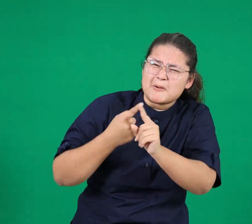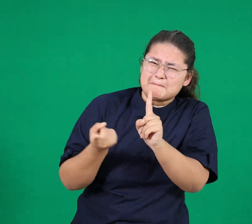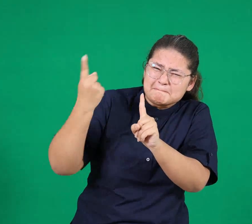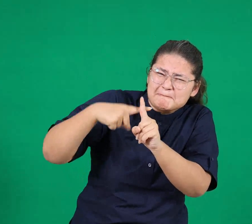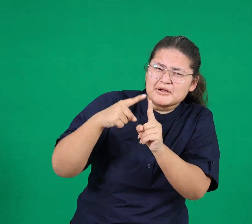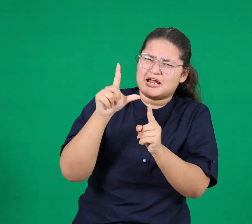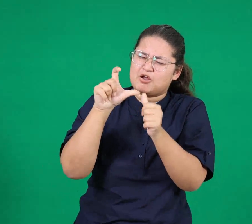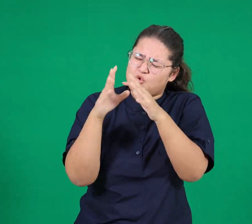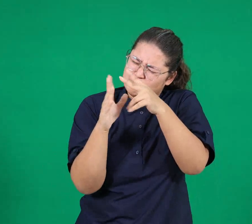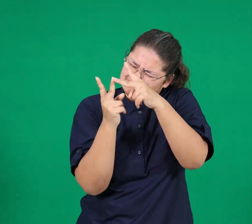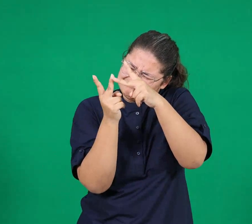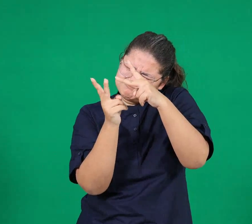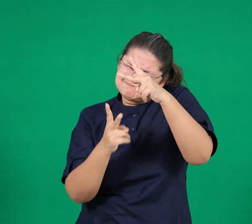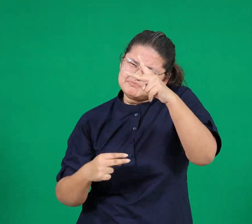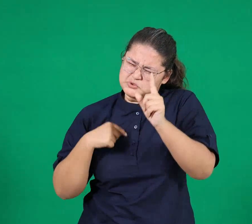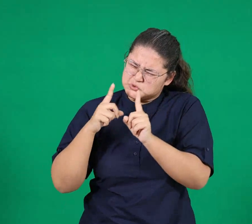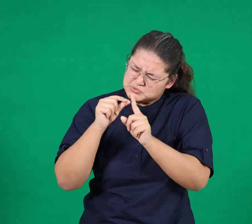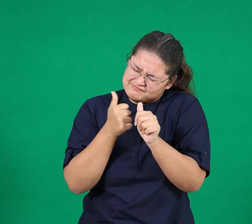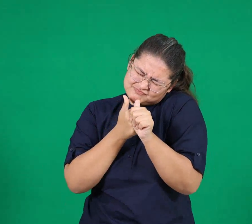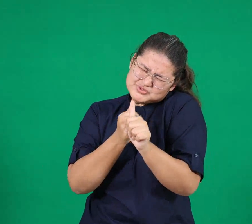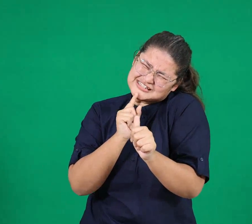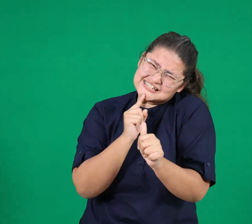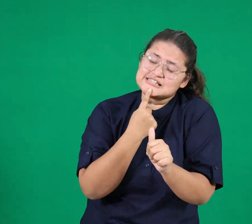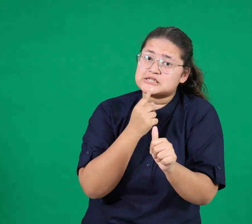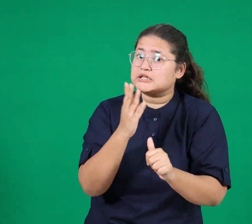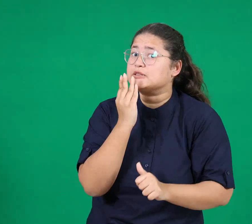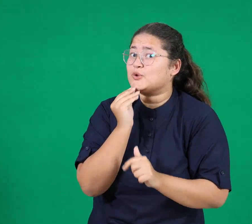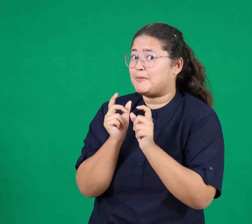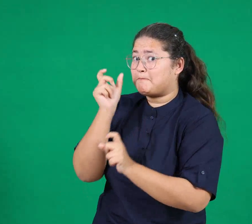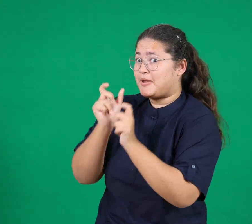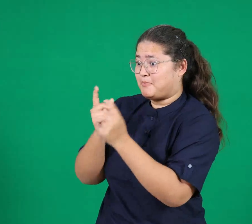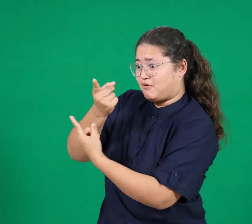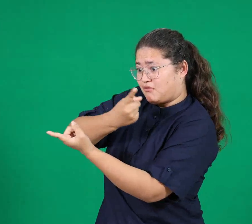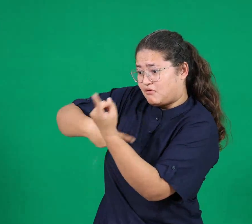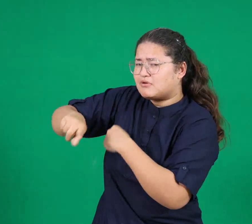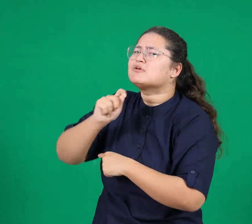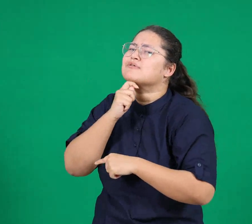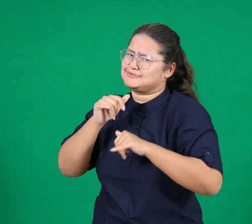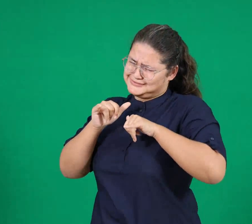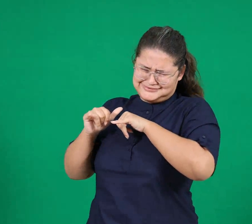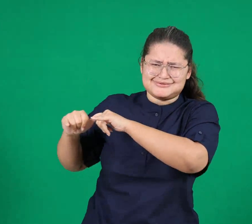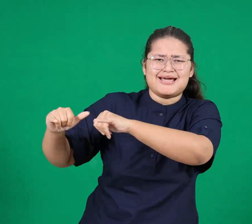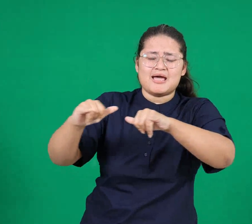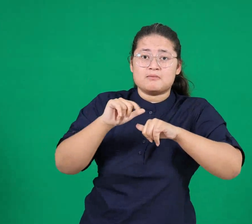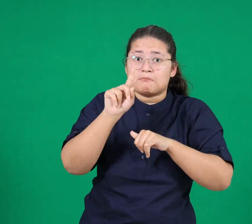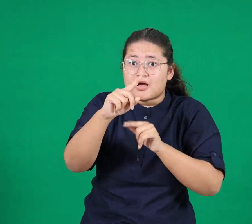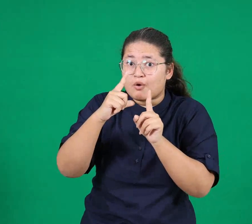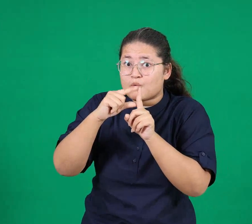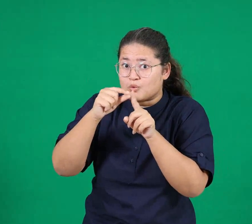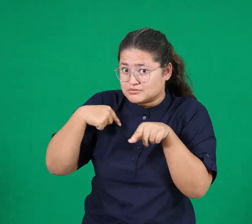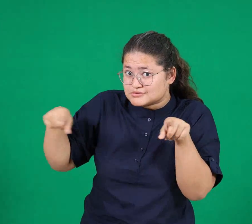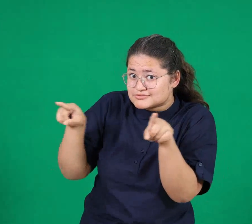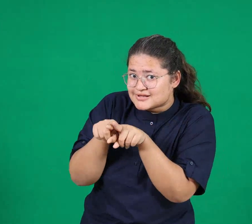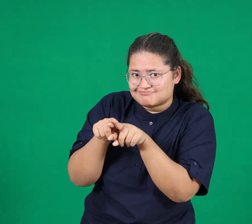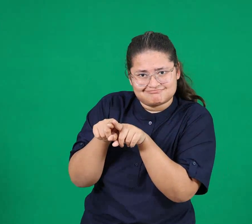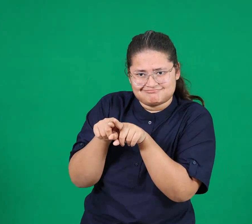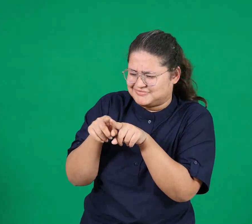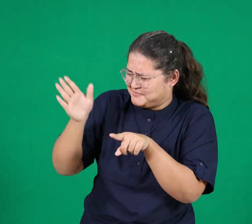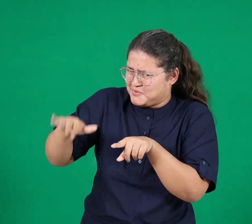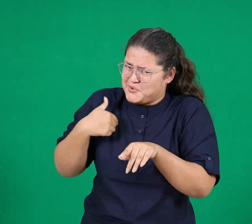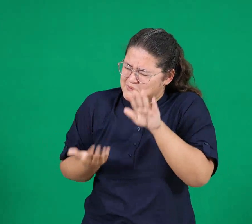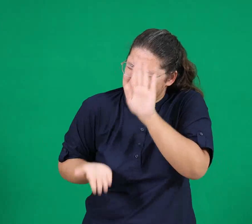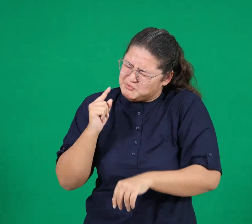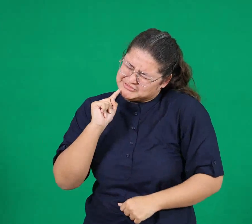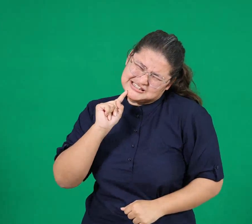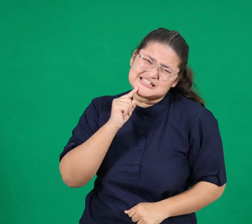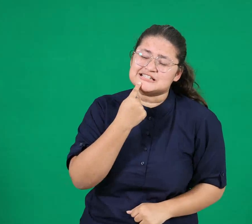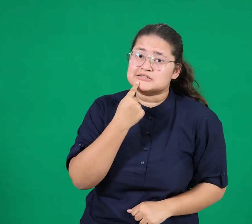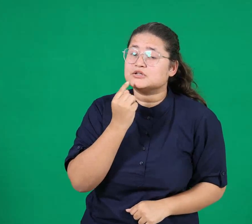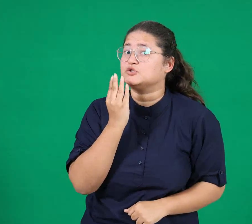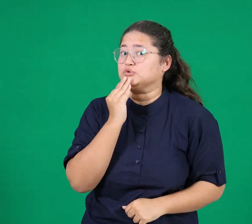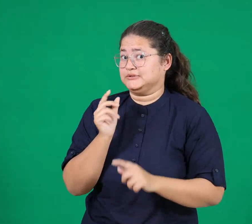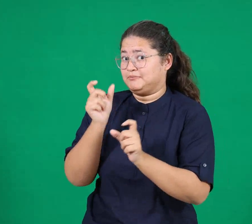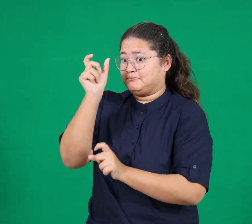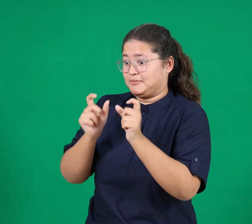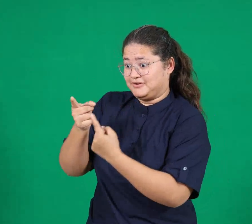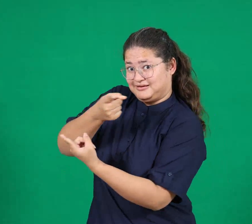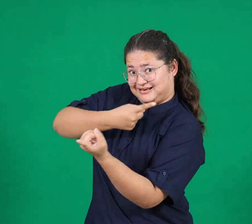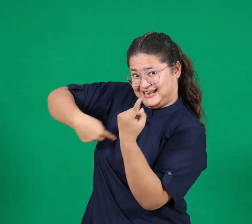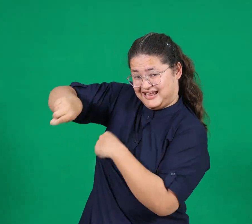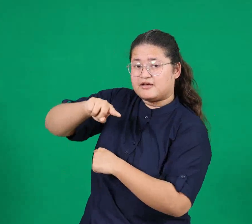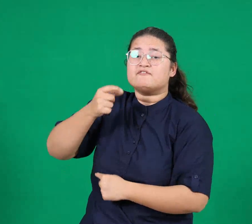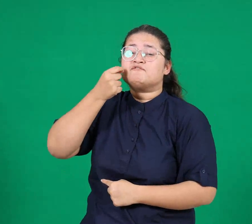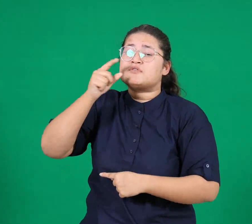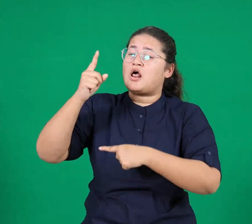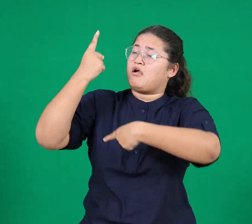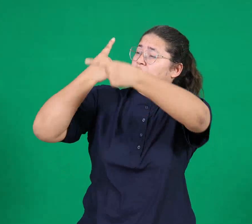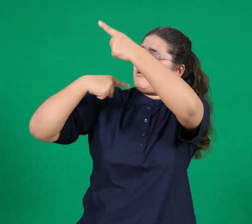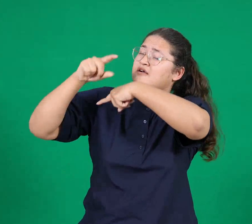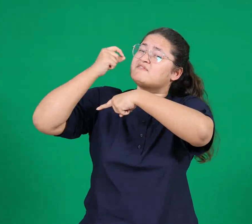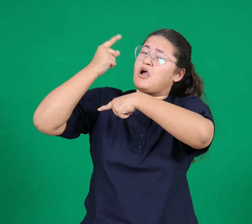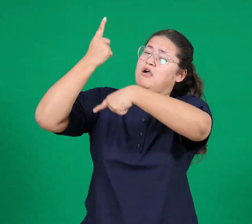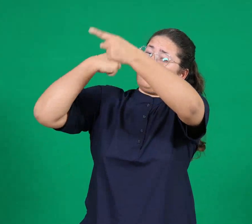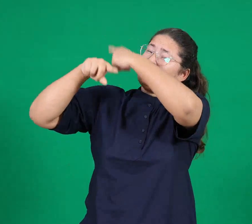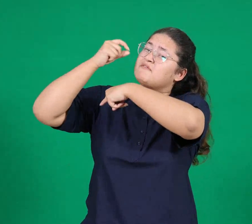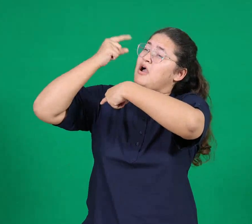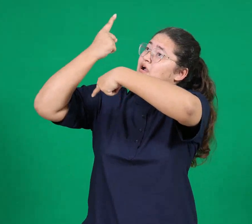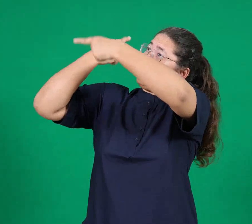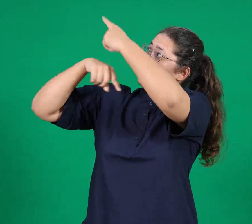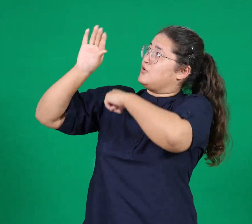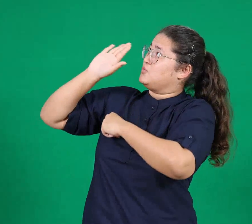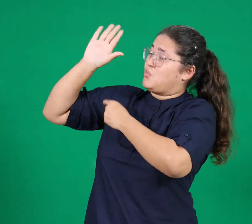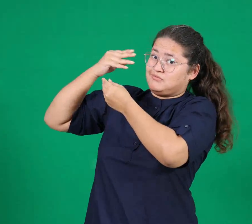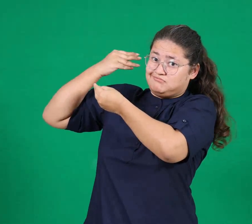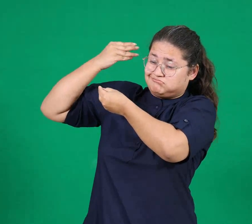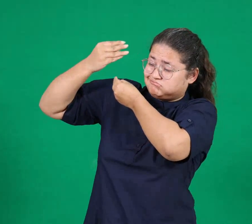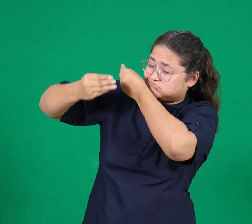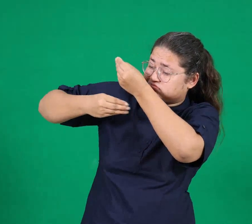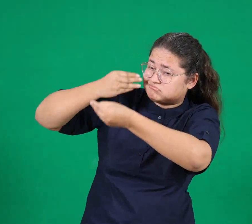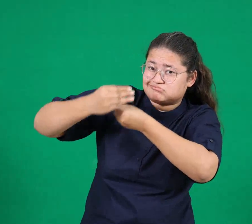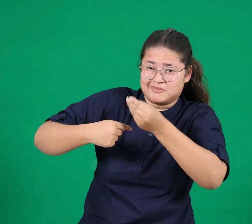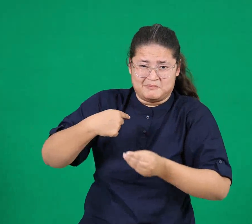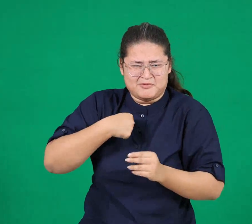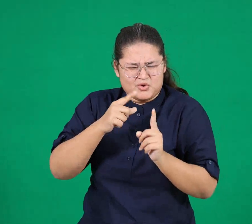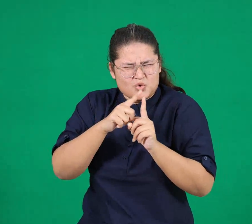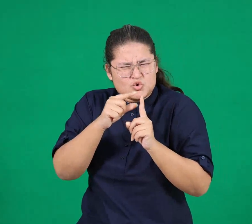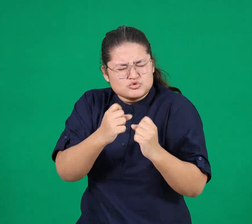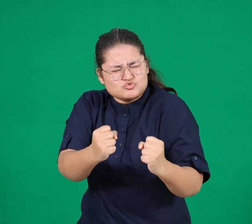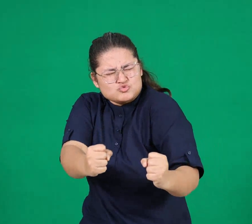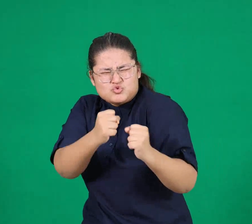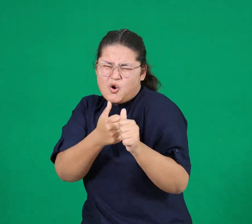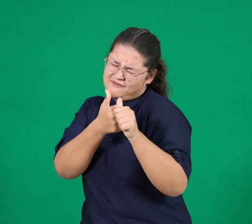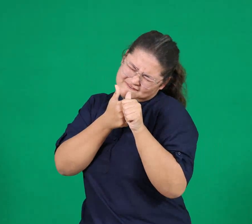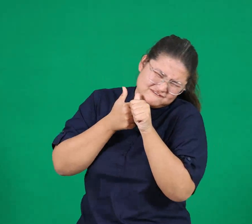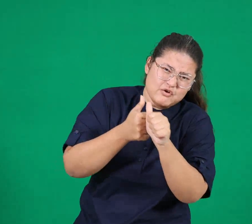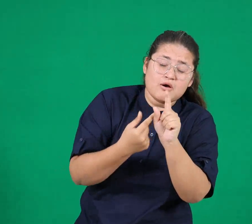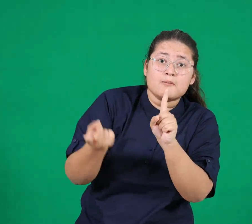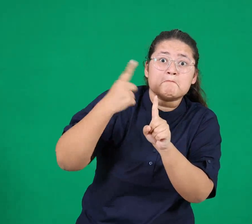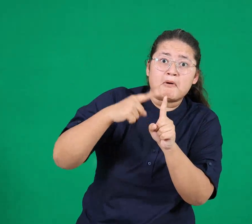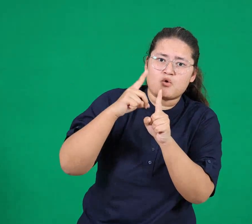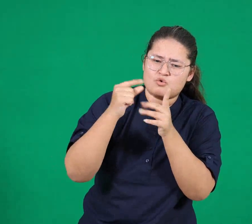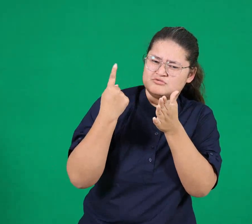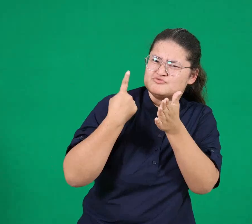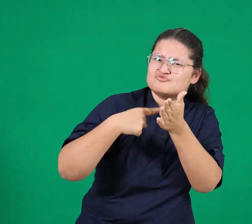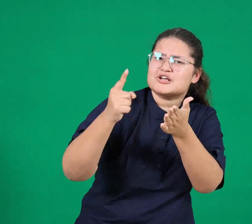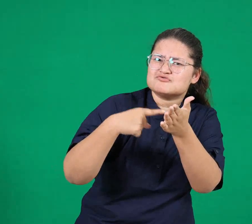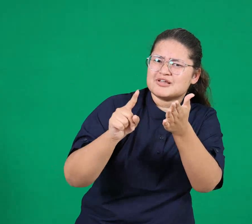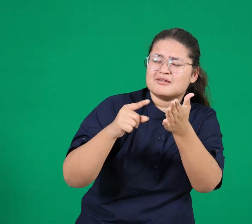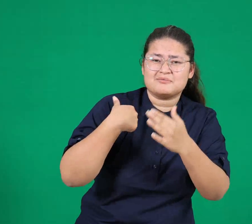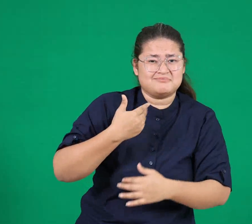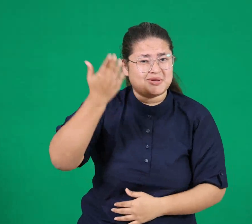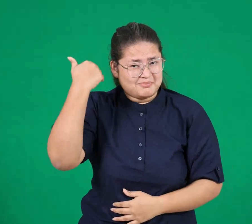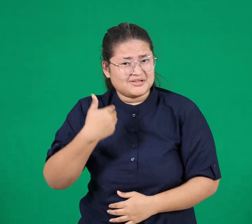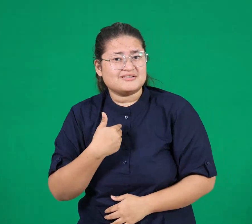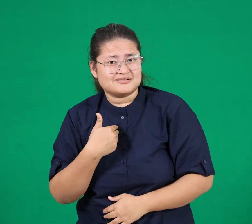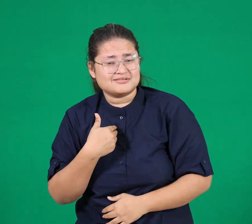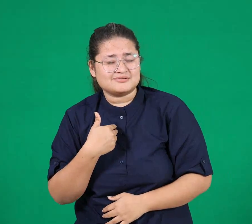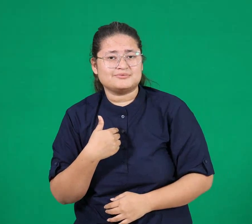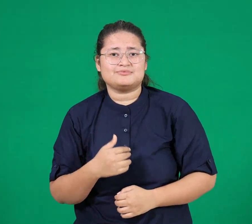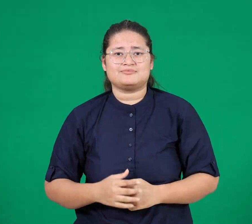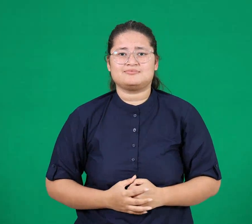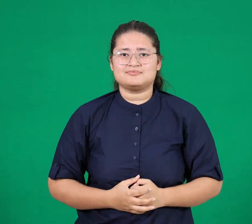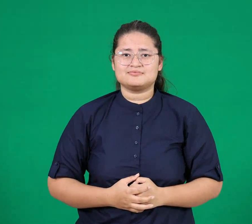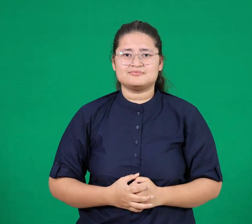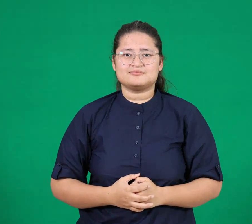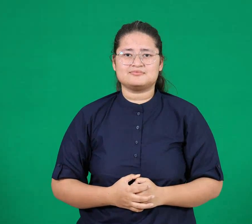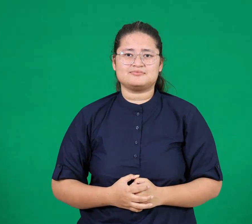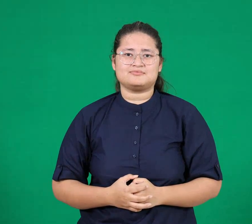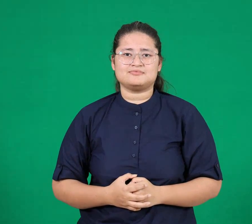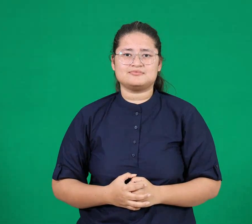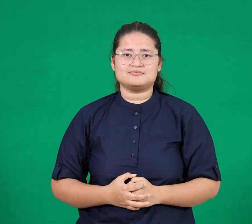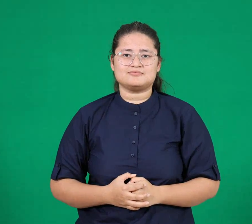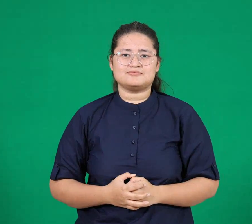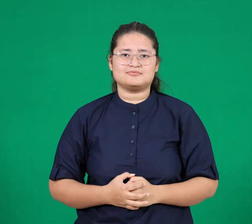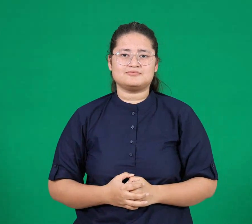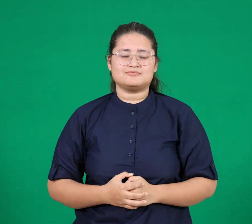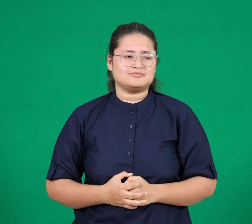I was advancing in Judaism beyond many of my contemporaries and was extremely zealous for the traditions of my fathers.